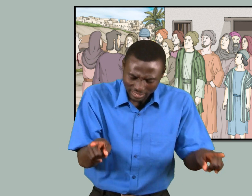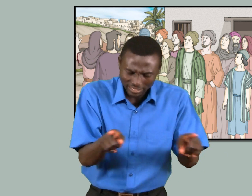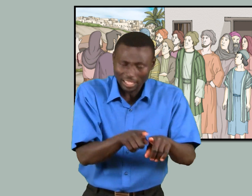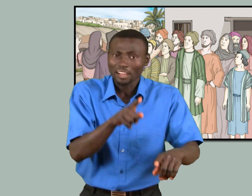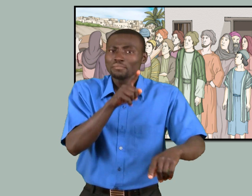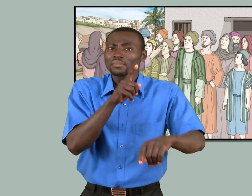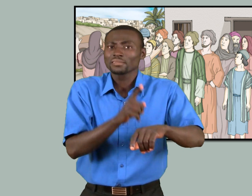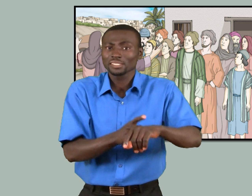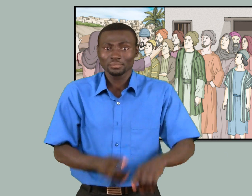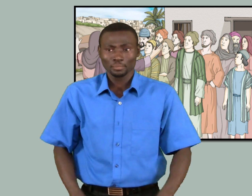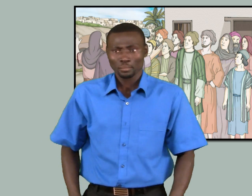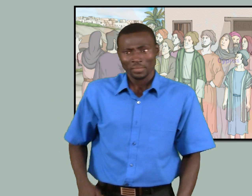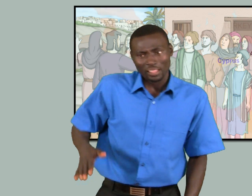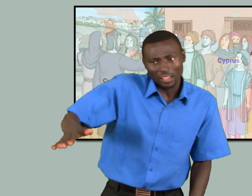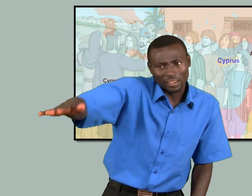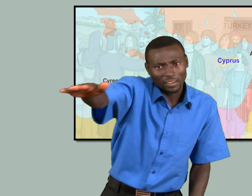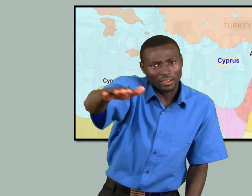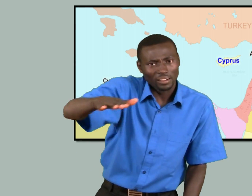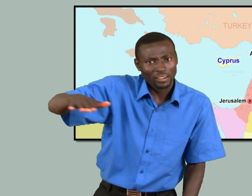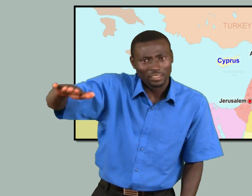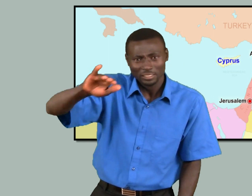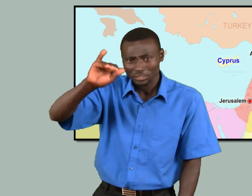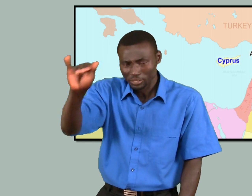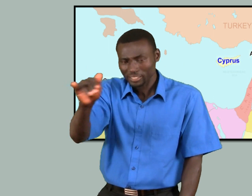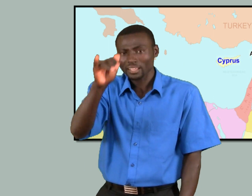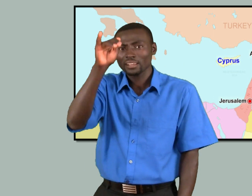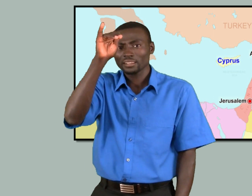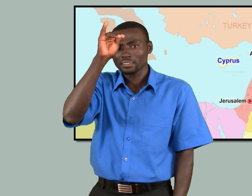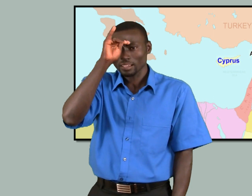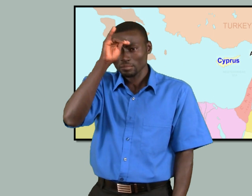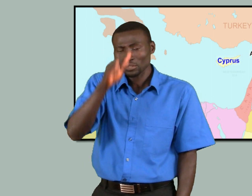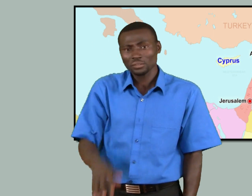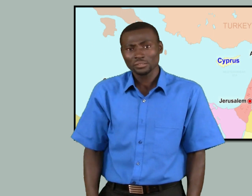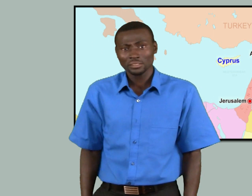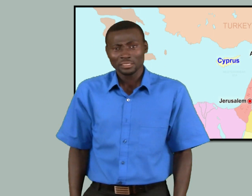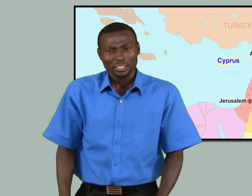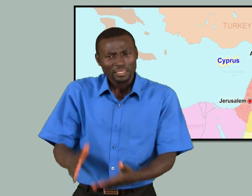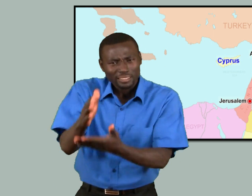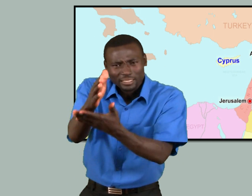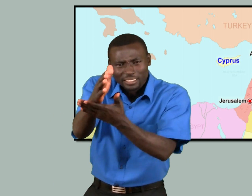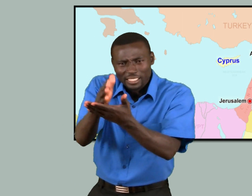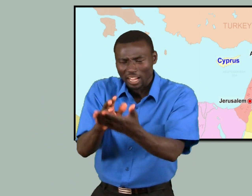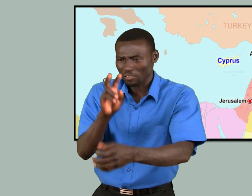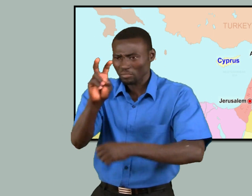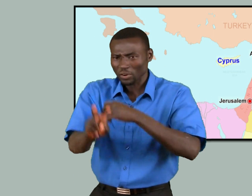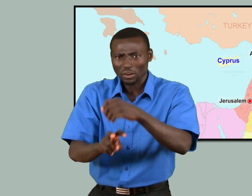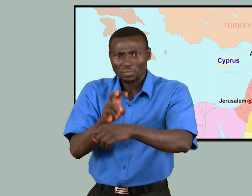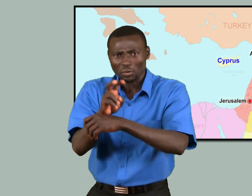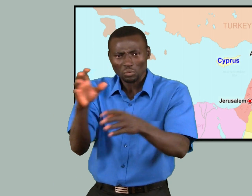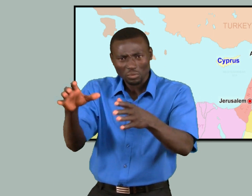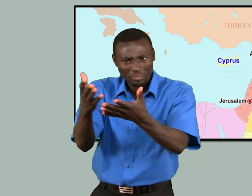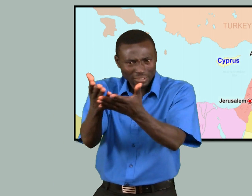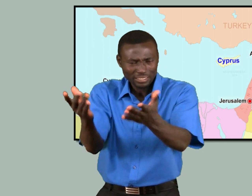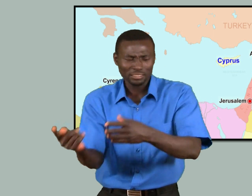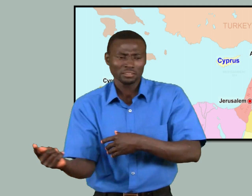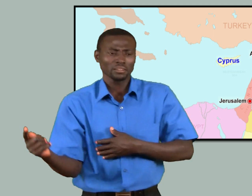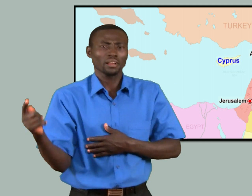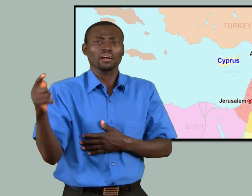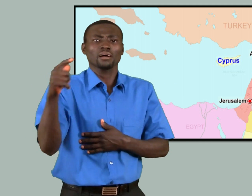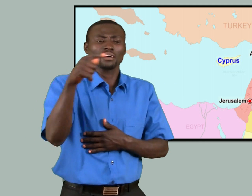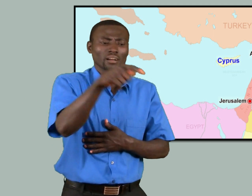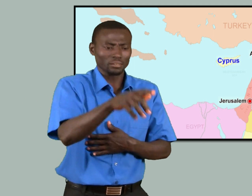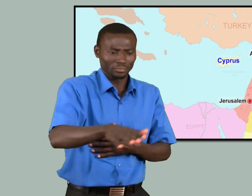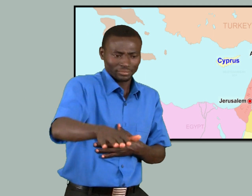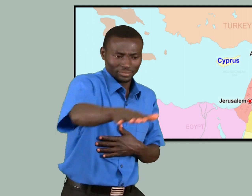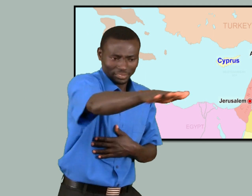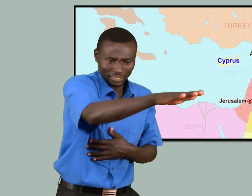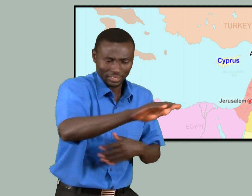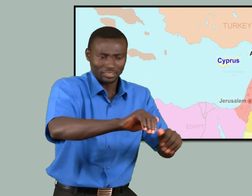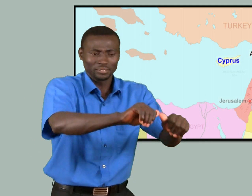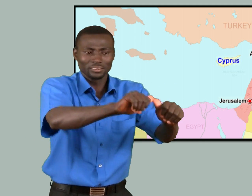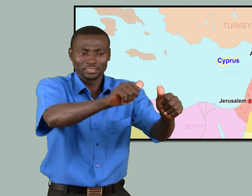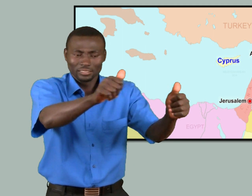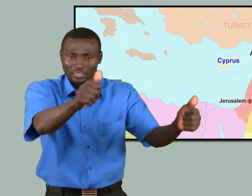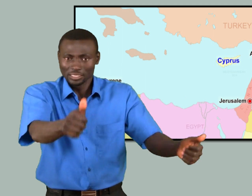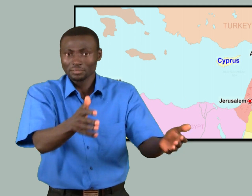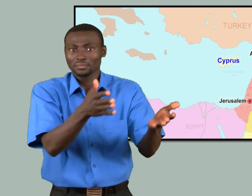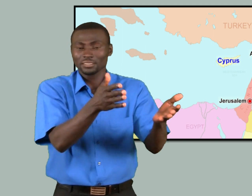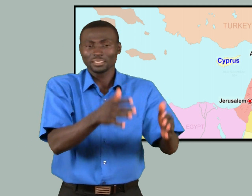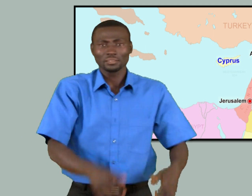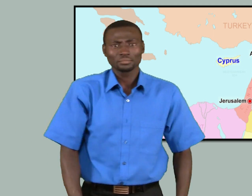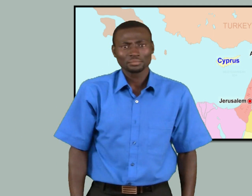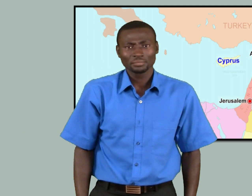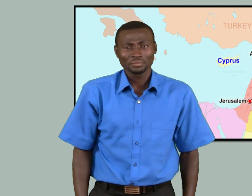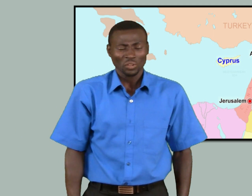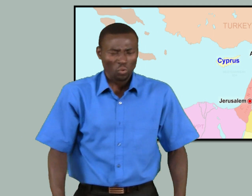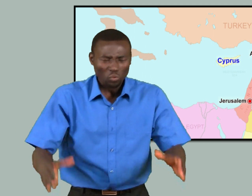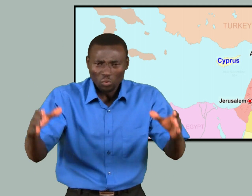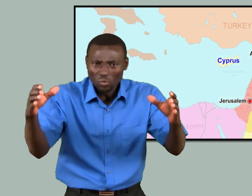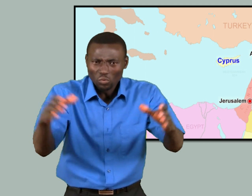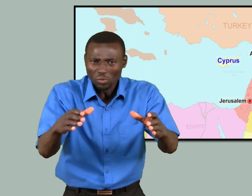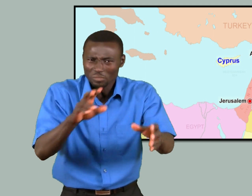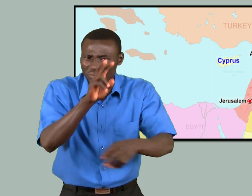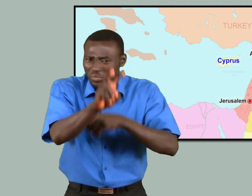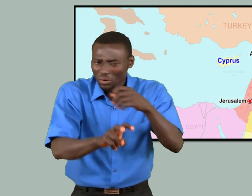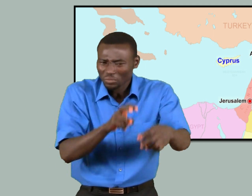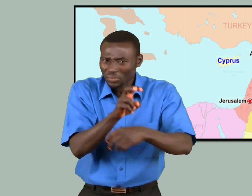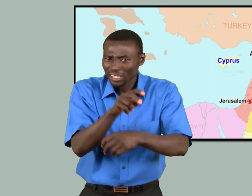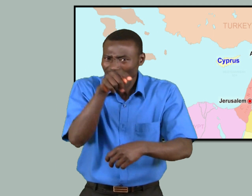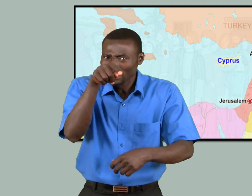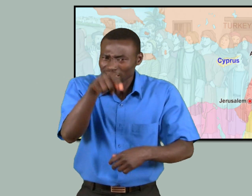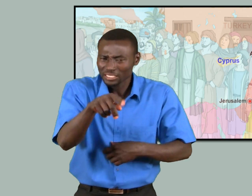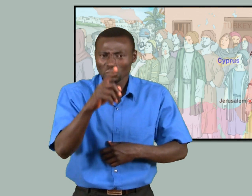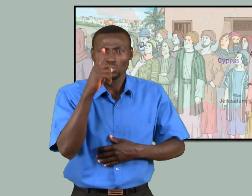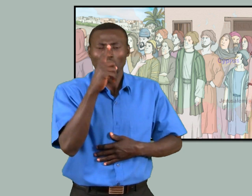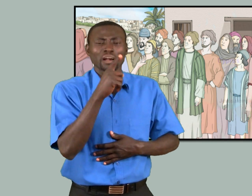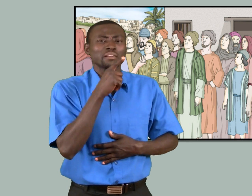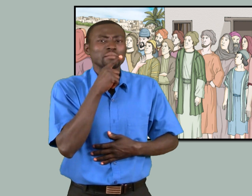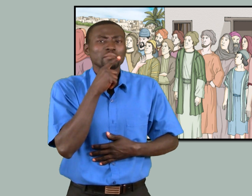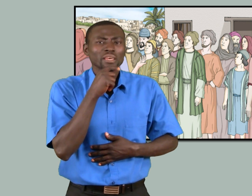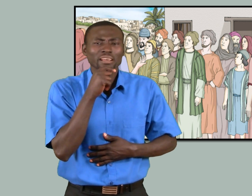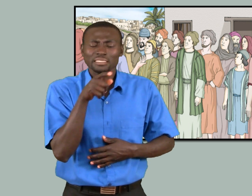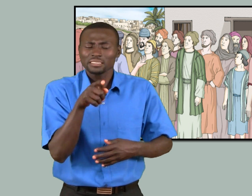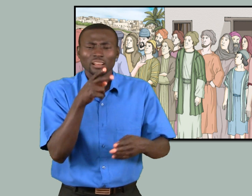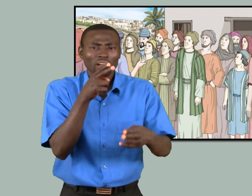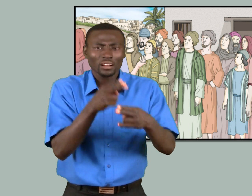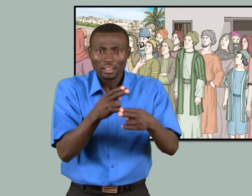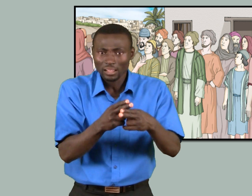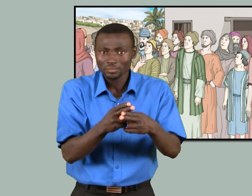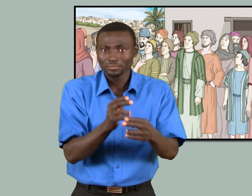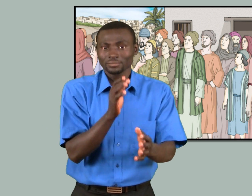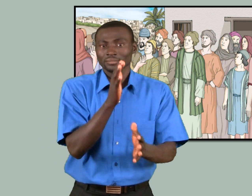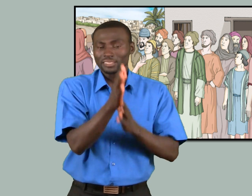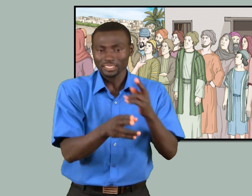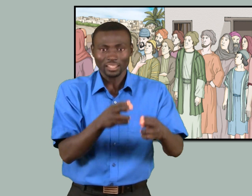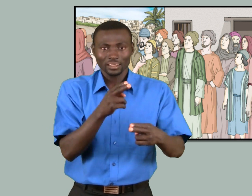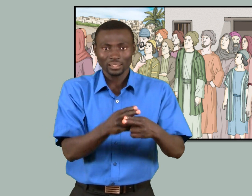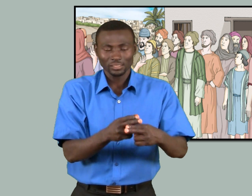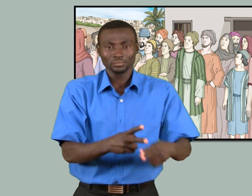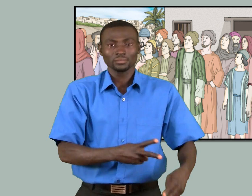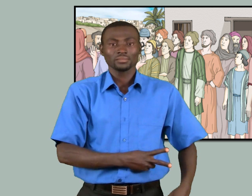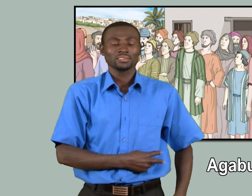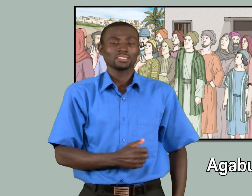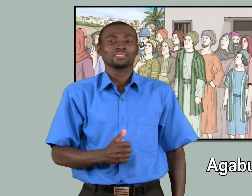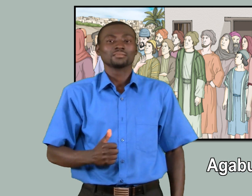In those days some prophets came down from Jerusalem to Antioch.